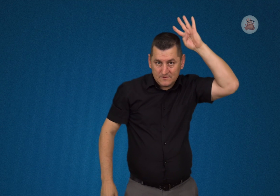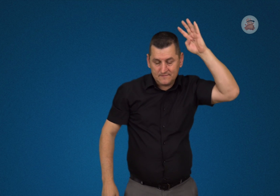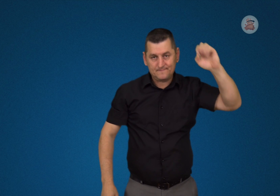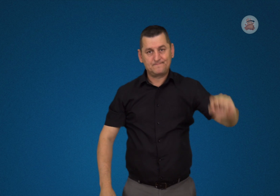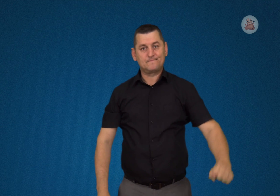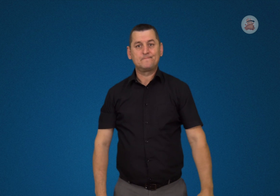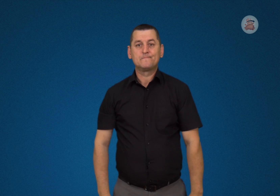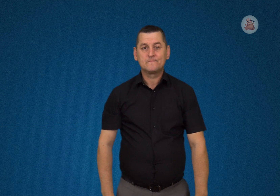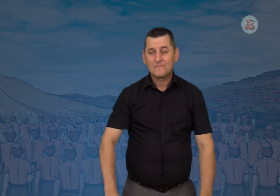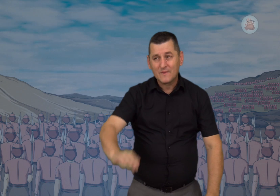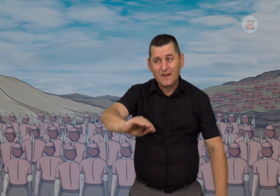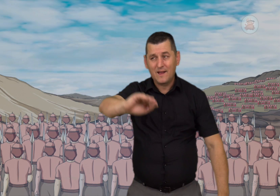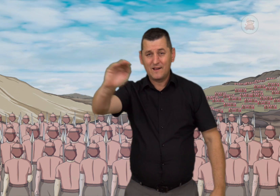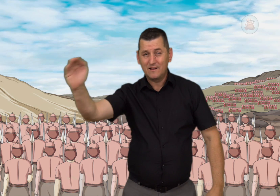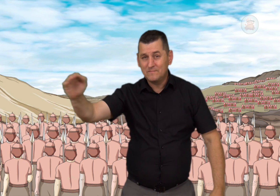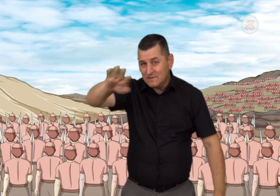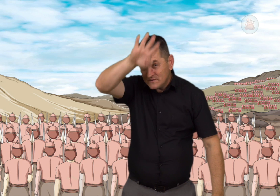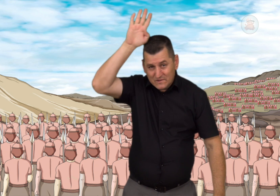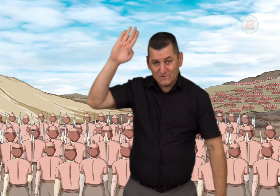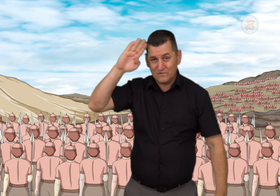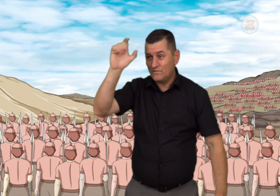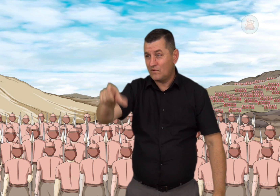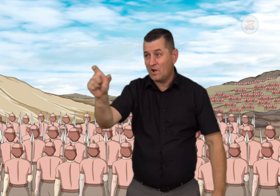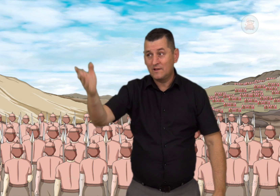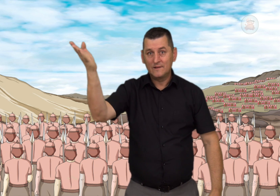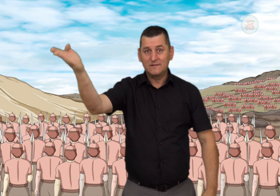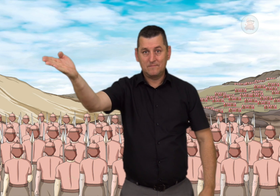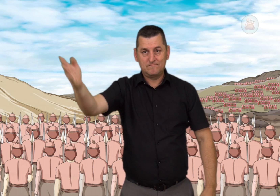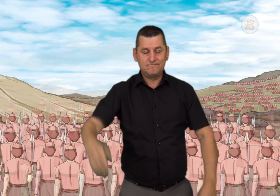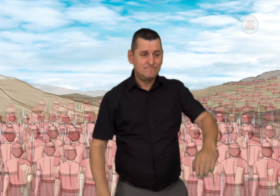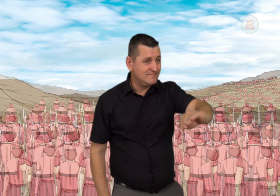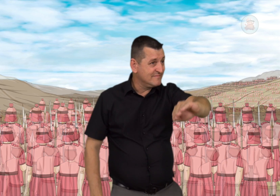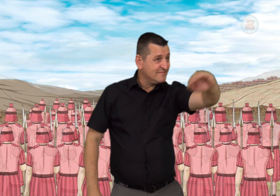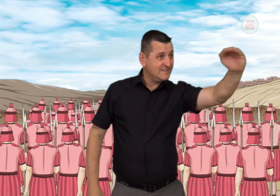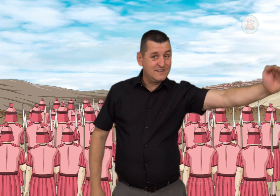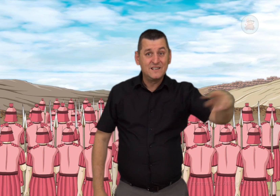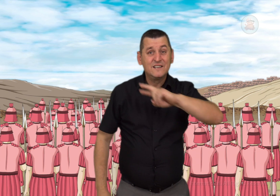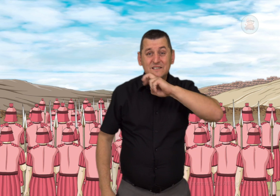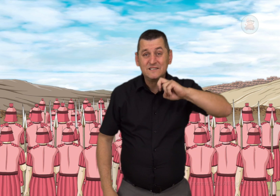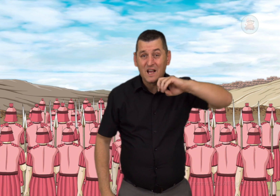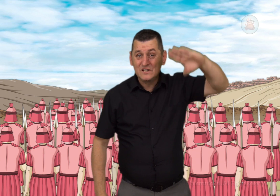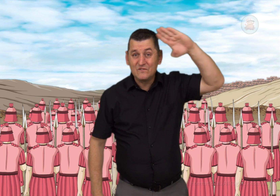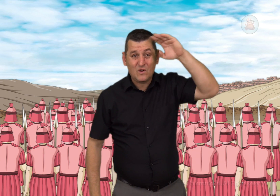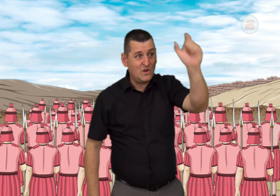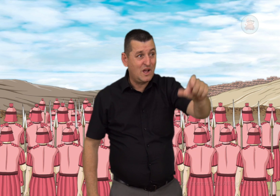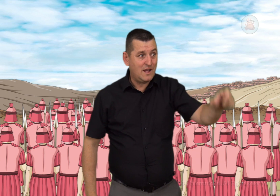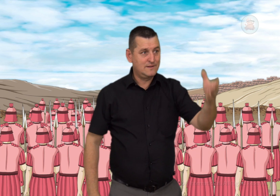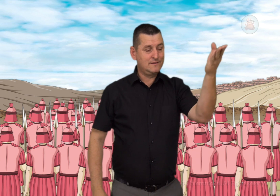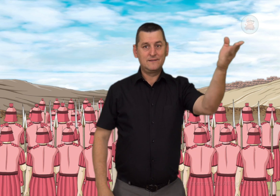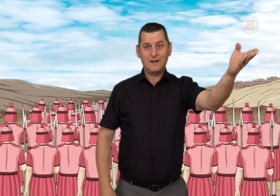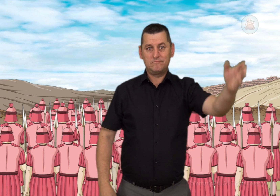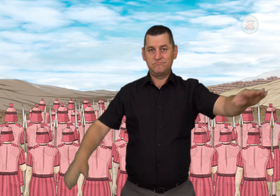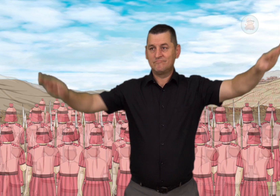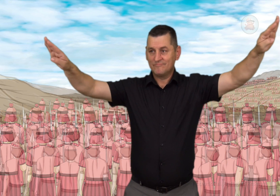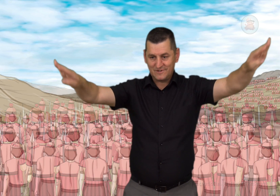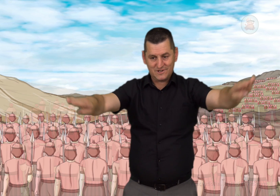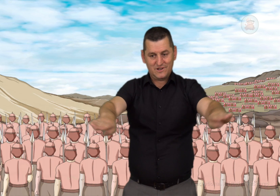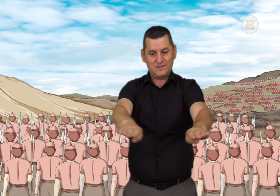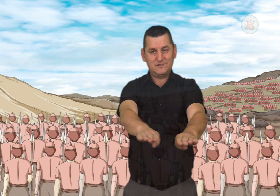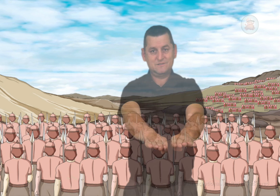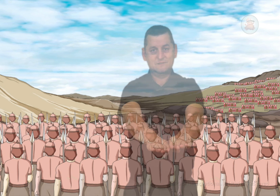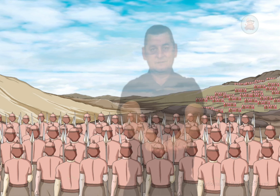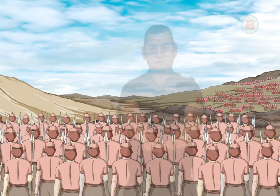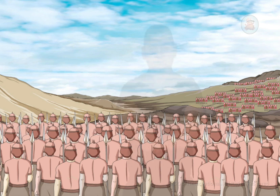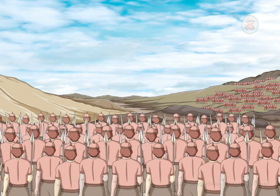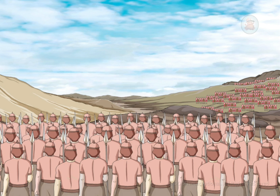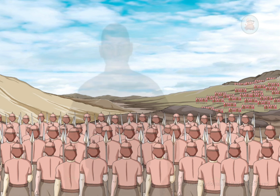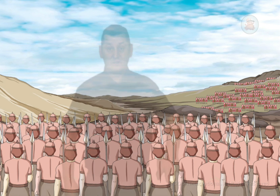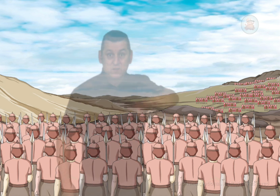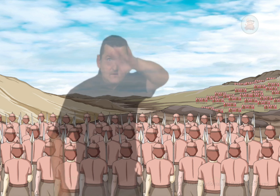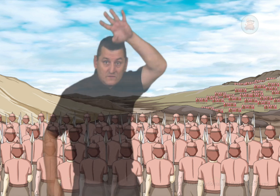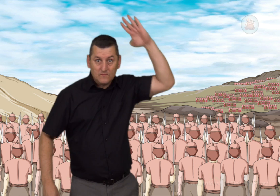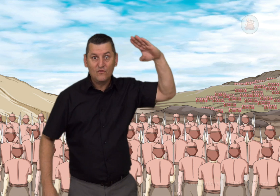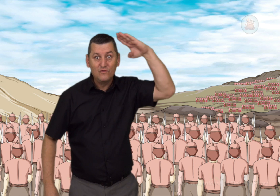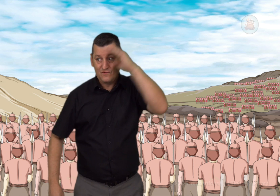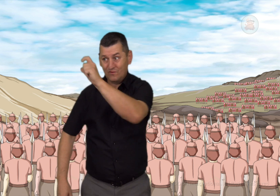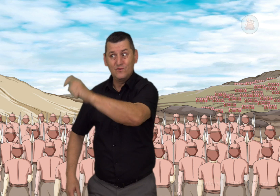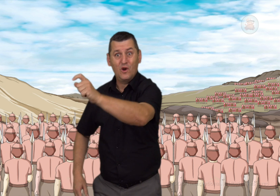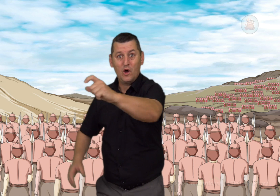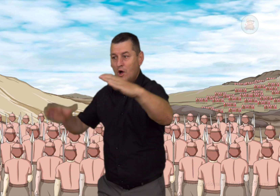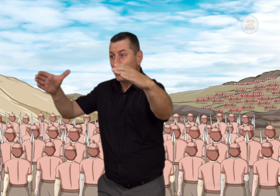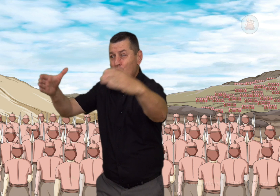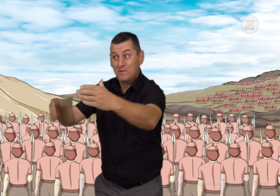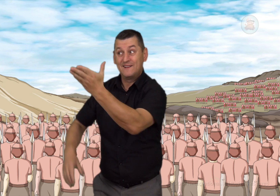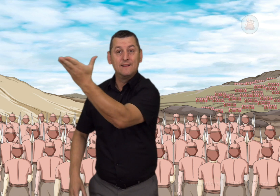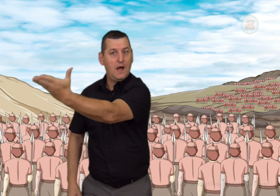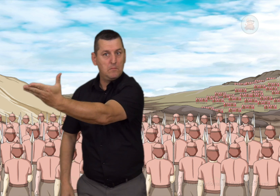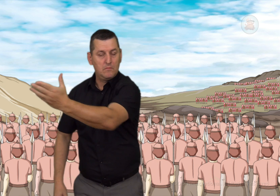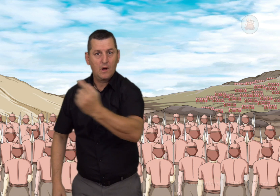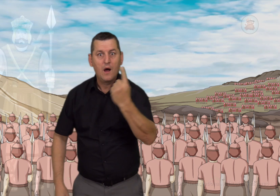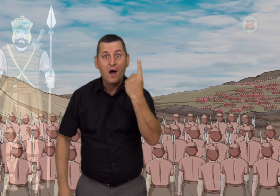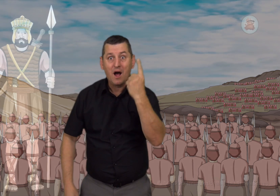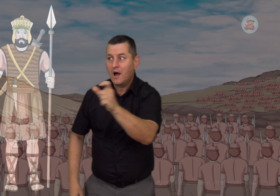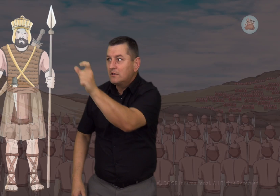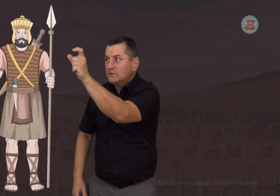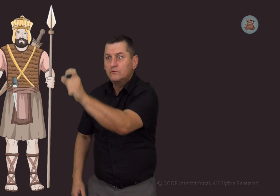The Philistines stood on one hill and the Israelites stood on another, with the valley between them.